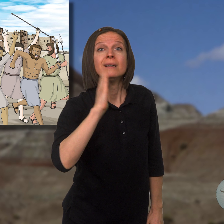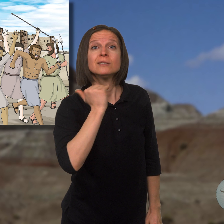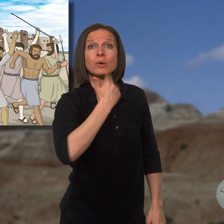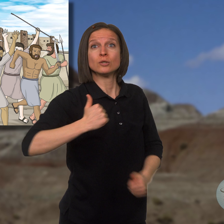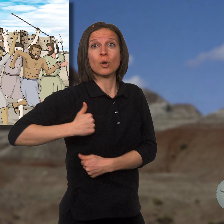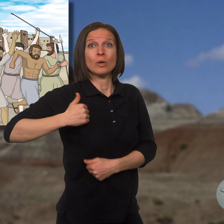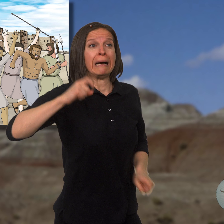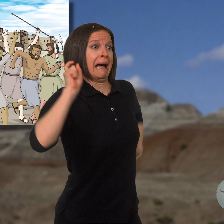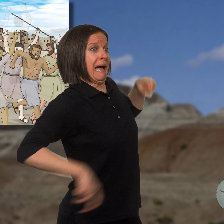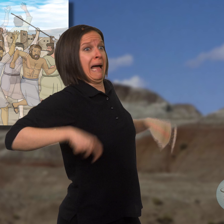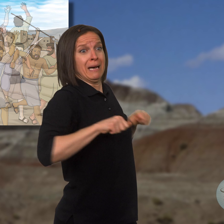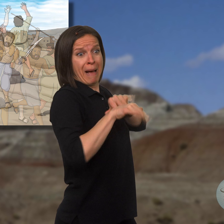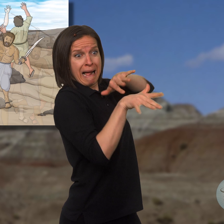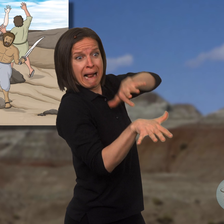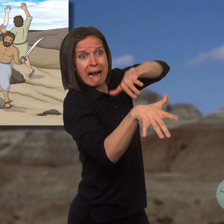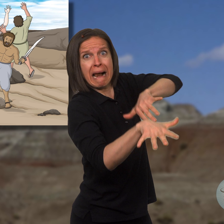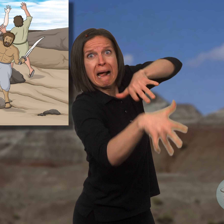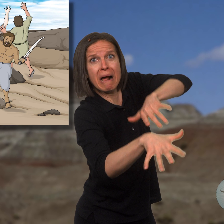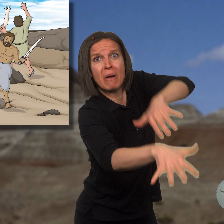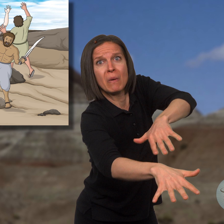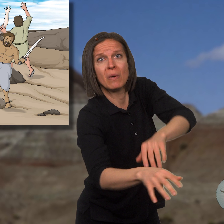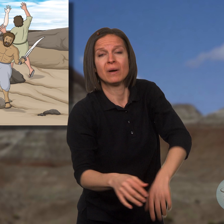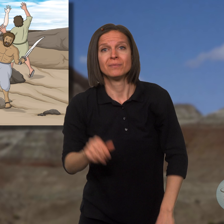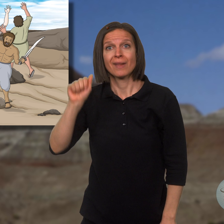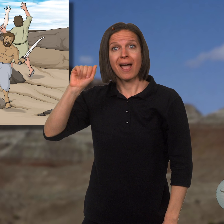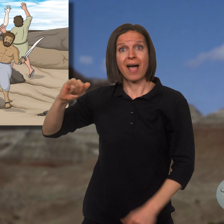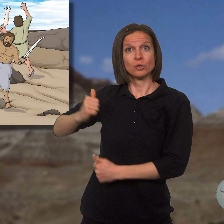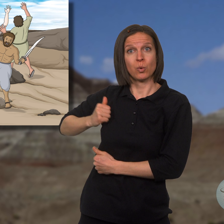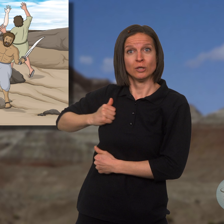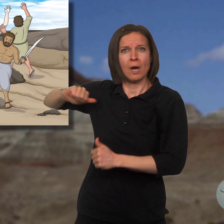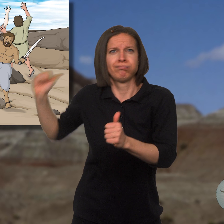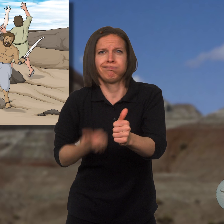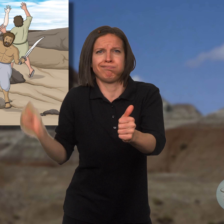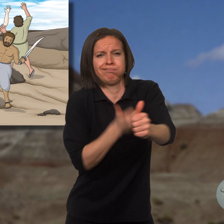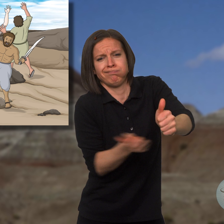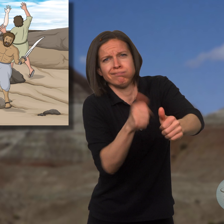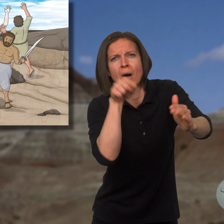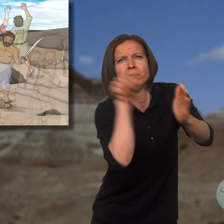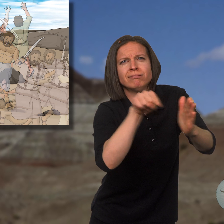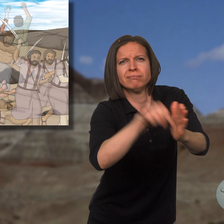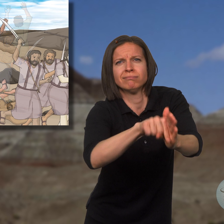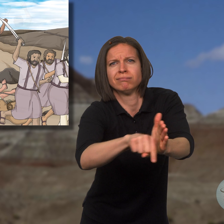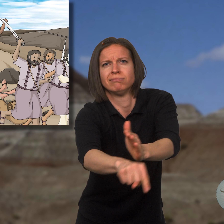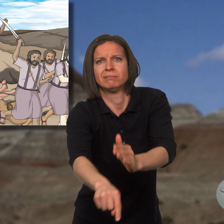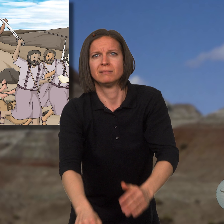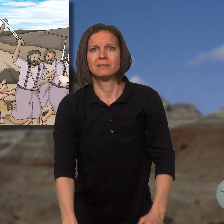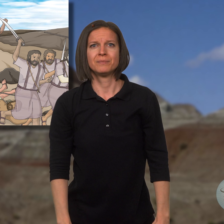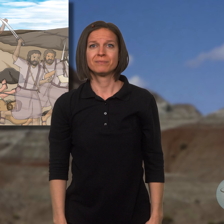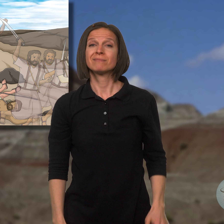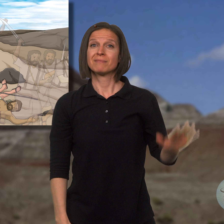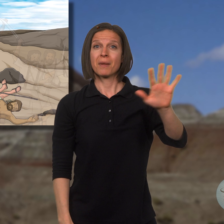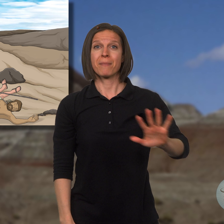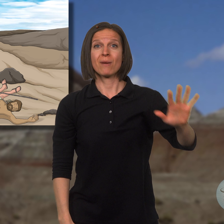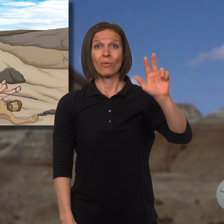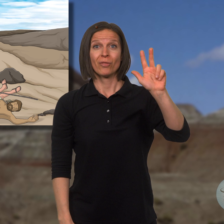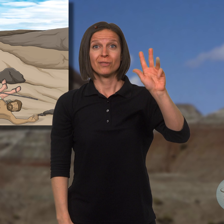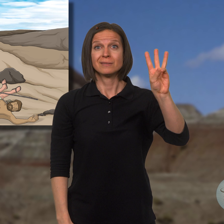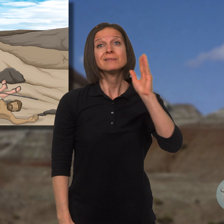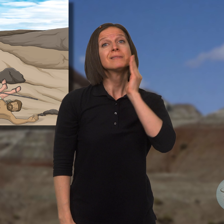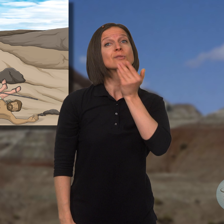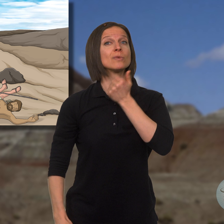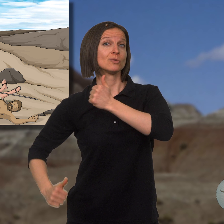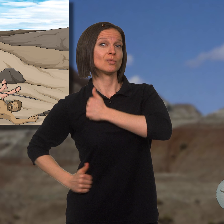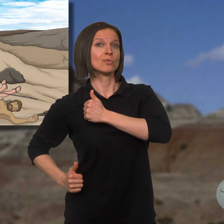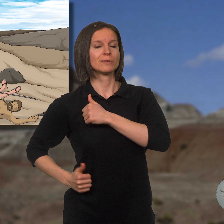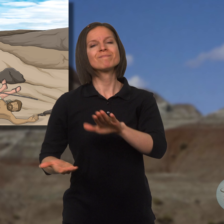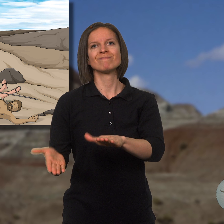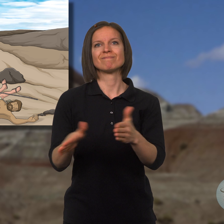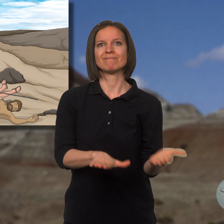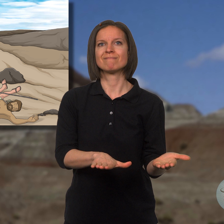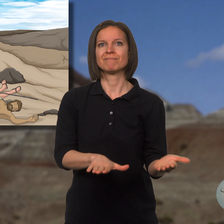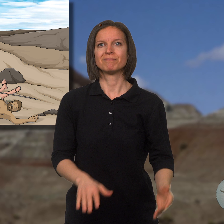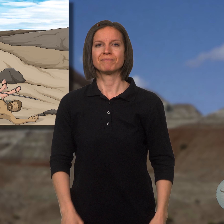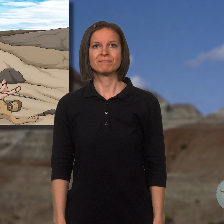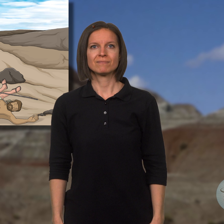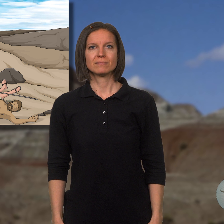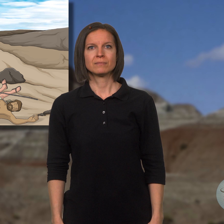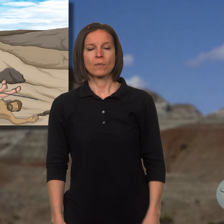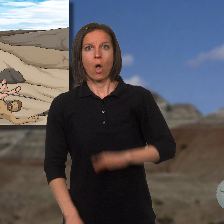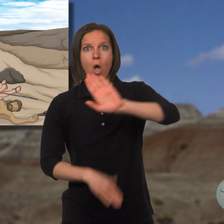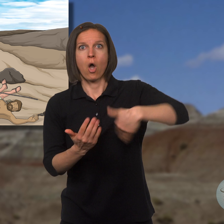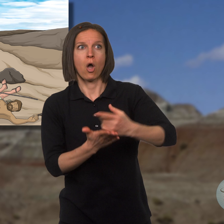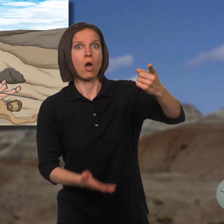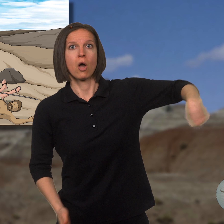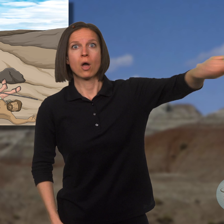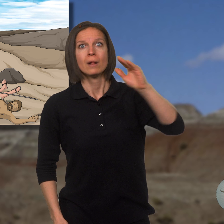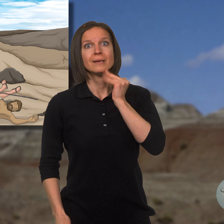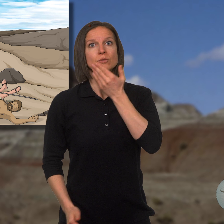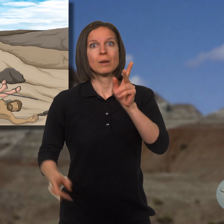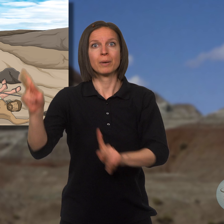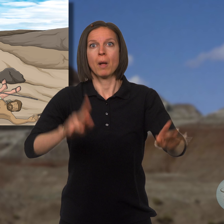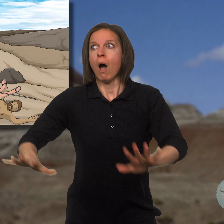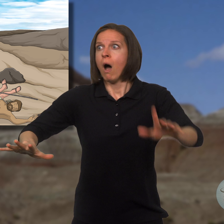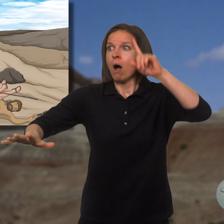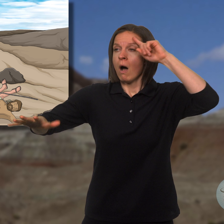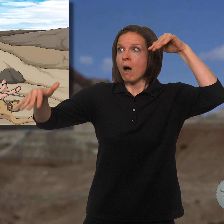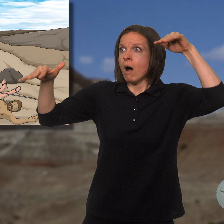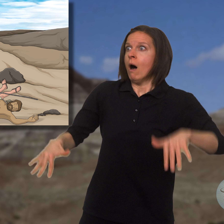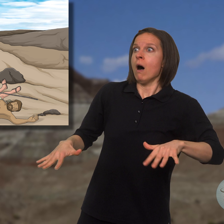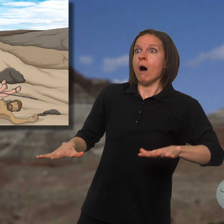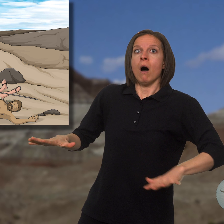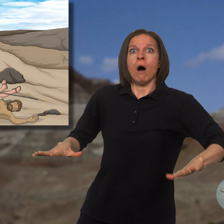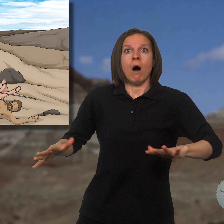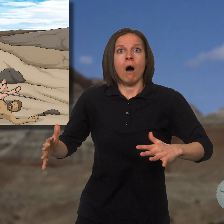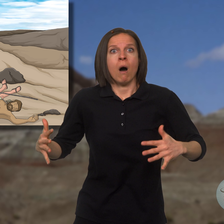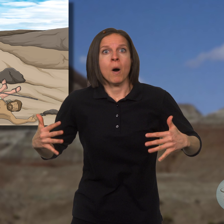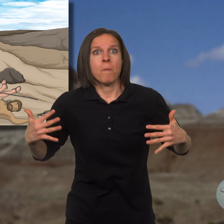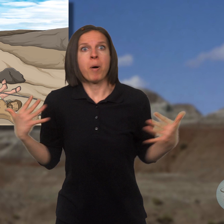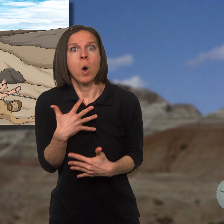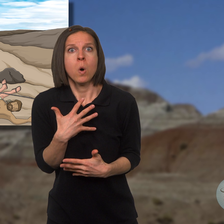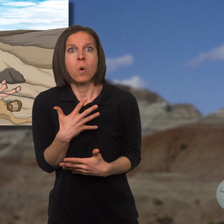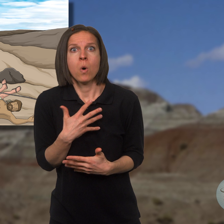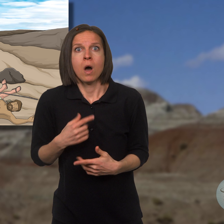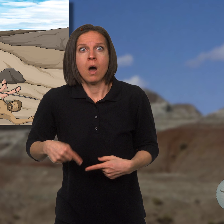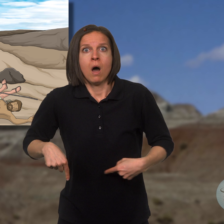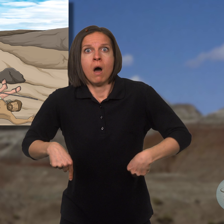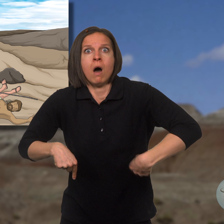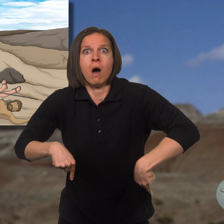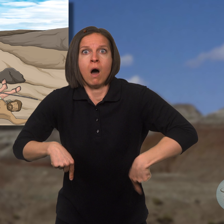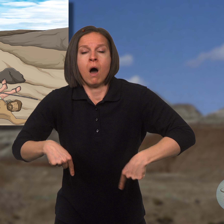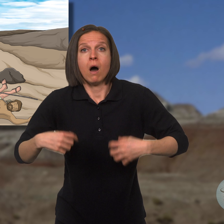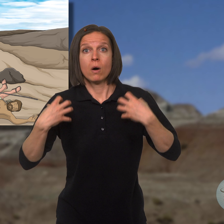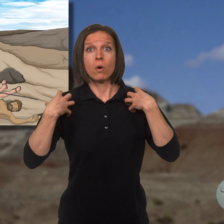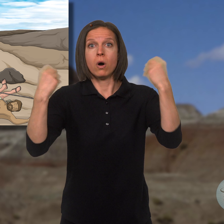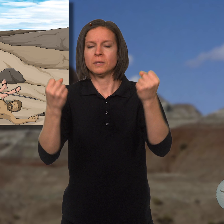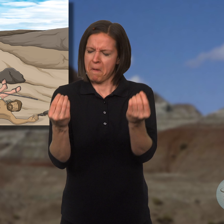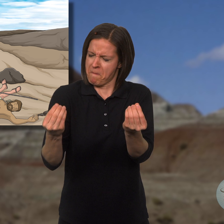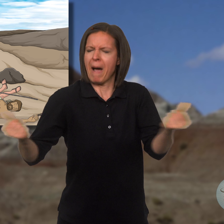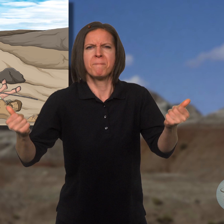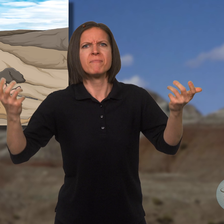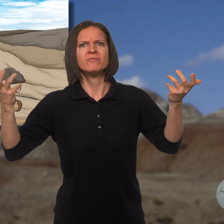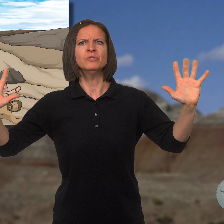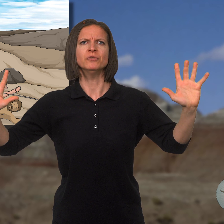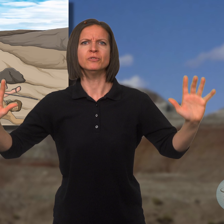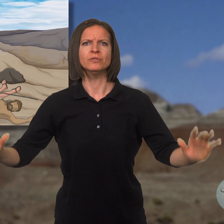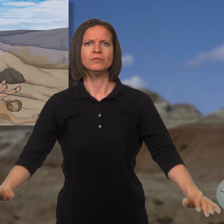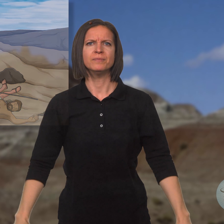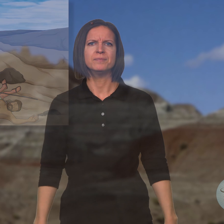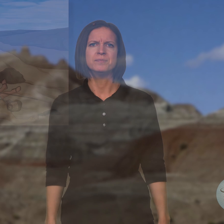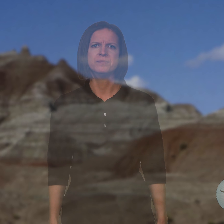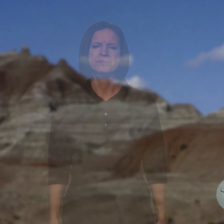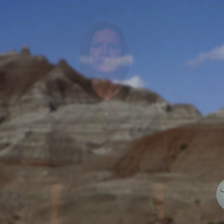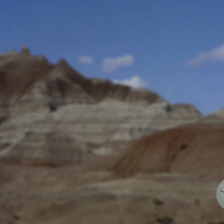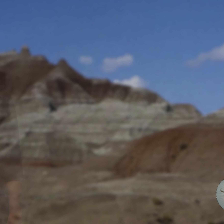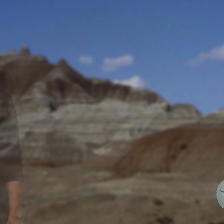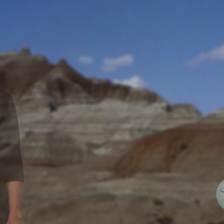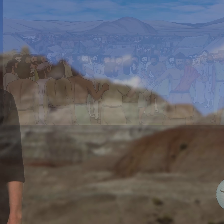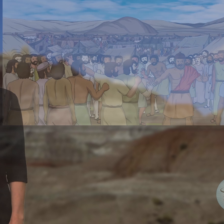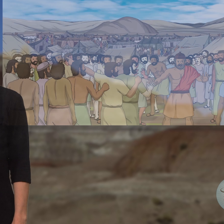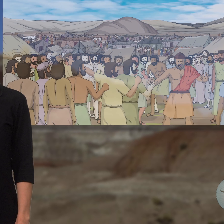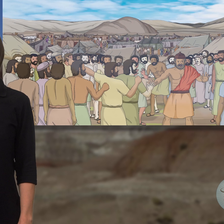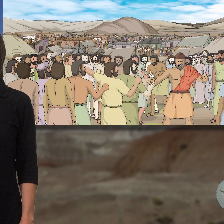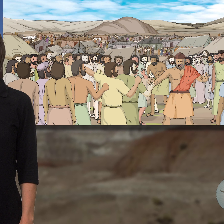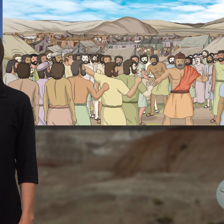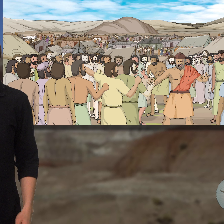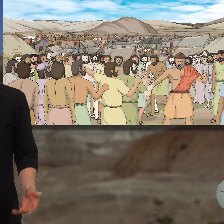And the men of Ai struck down about thirty-six of them, chasing them from the gate as far as the quarries and striking them down on the slopes. So the hearts of the people melted and became like water.